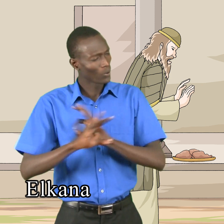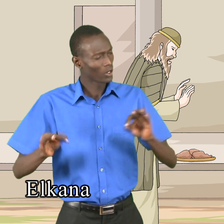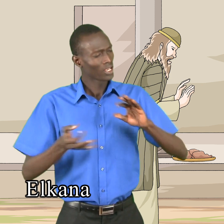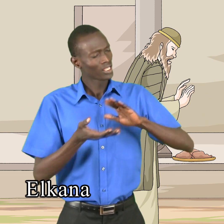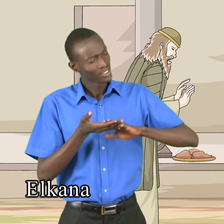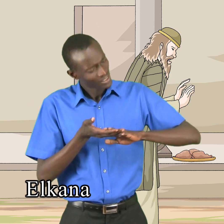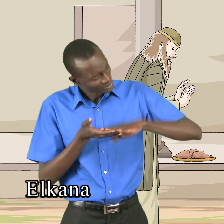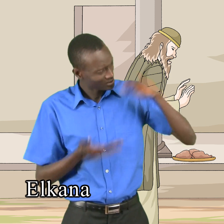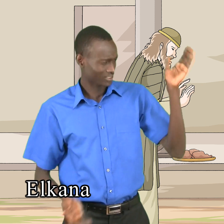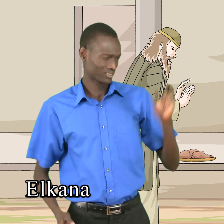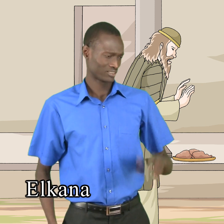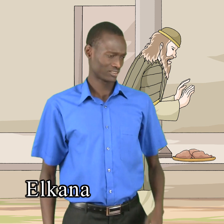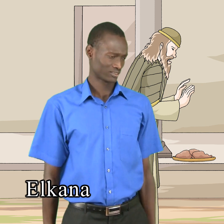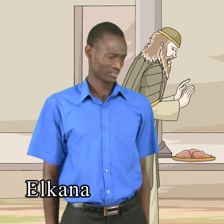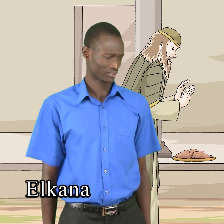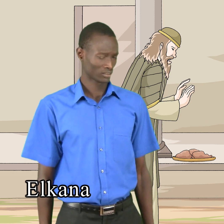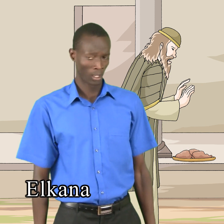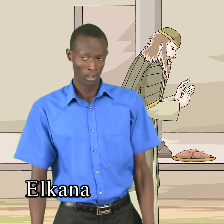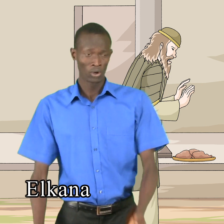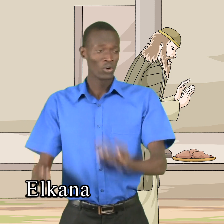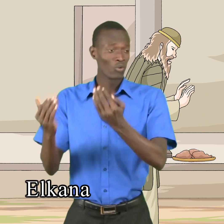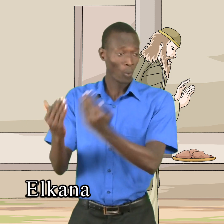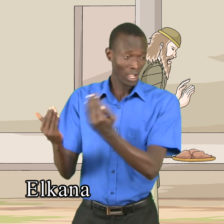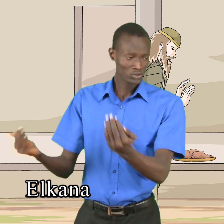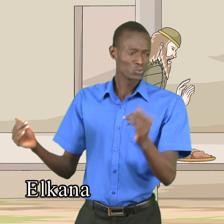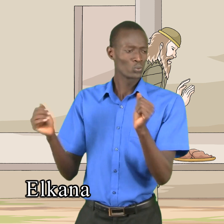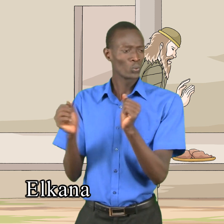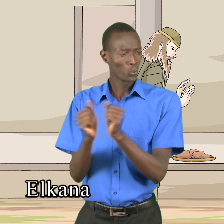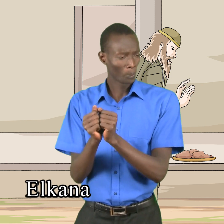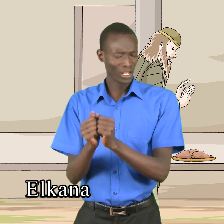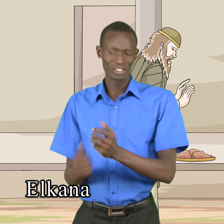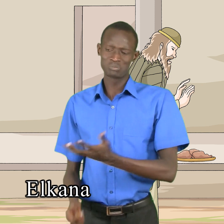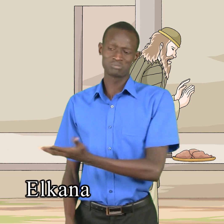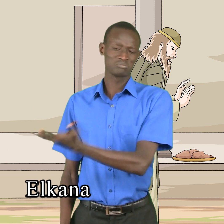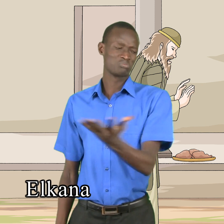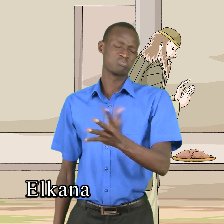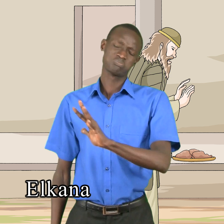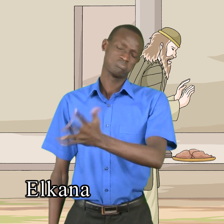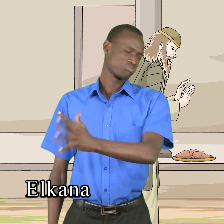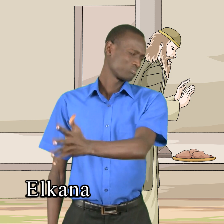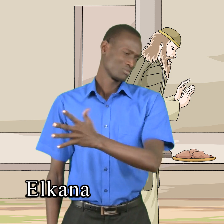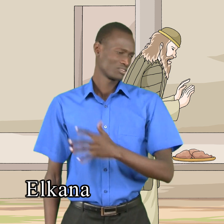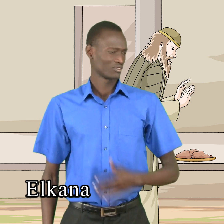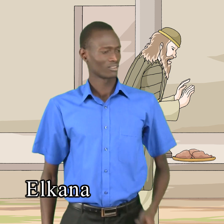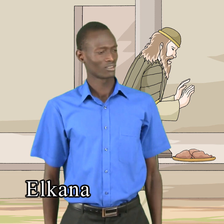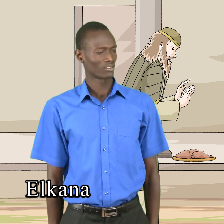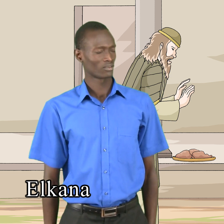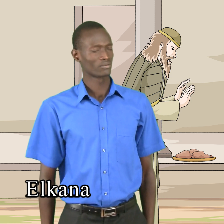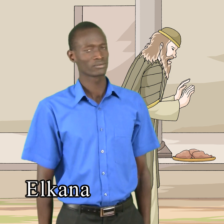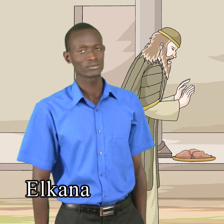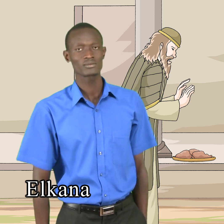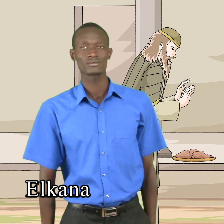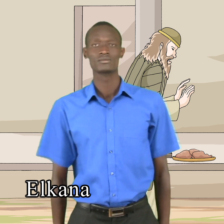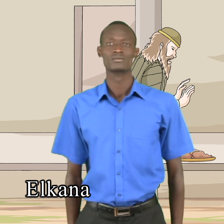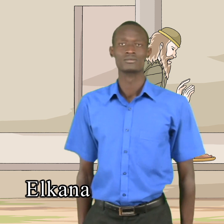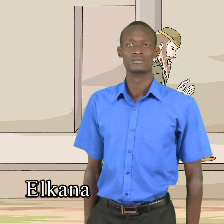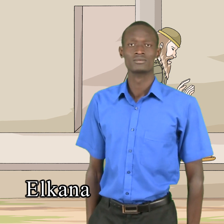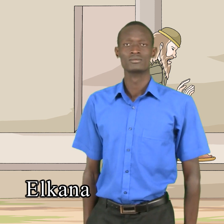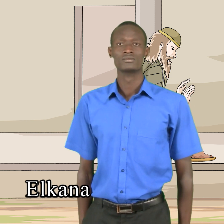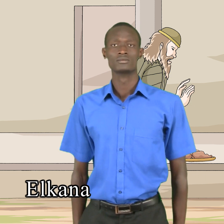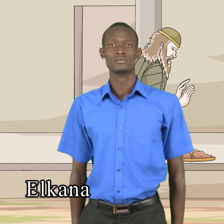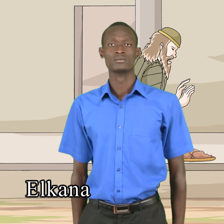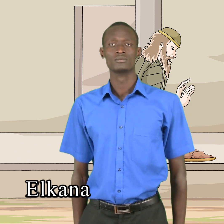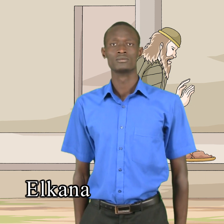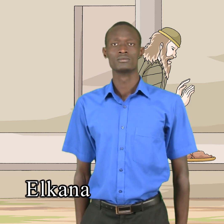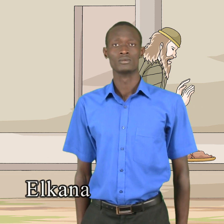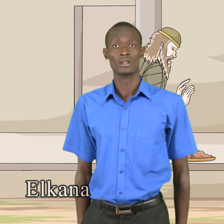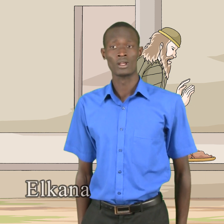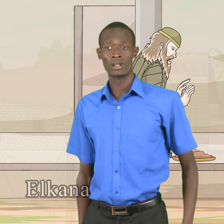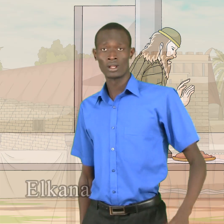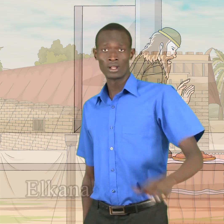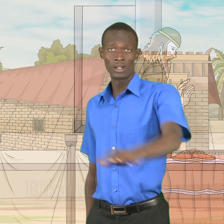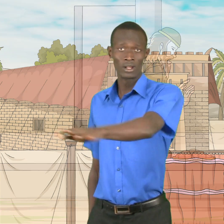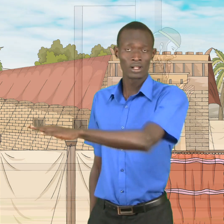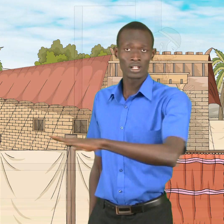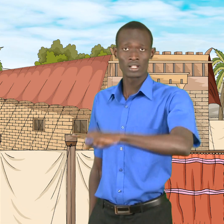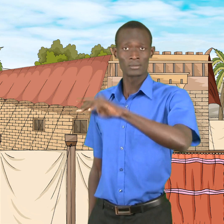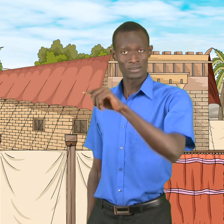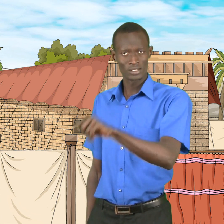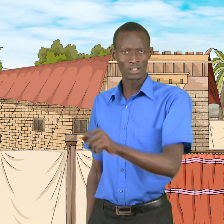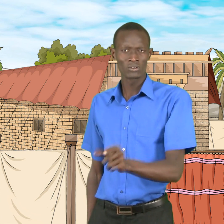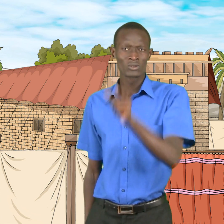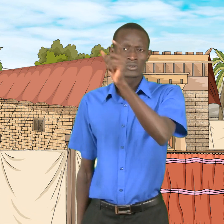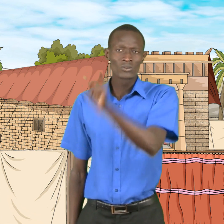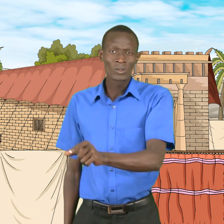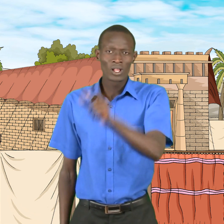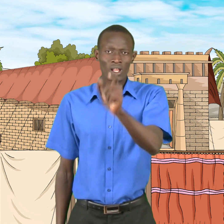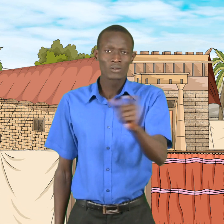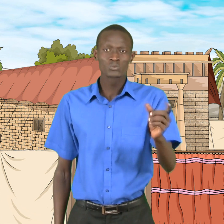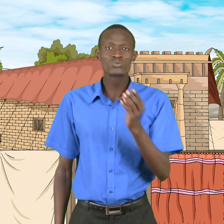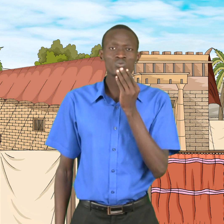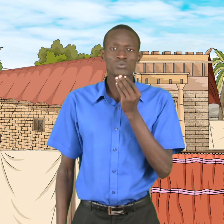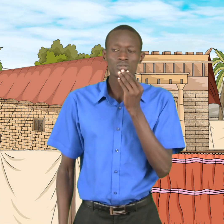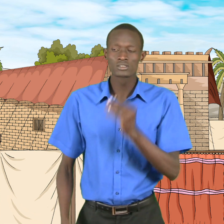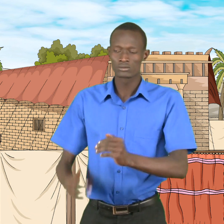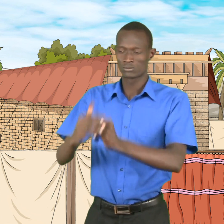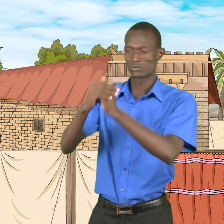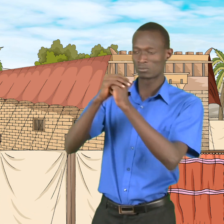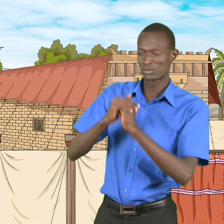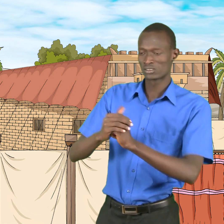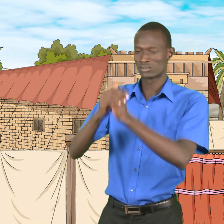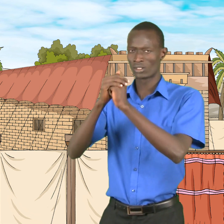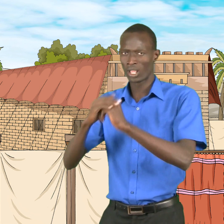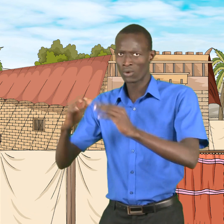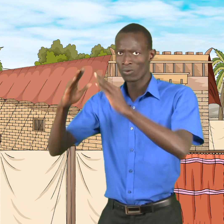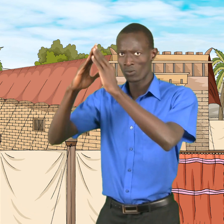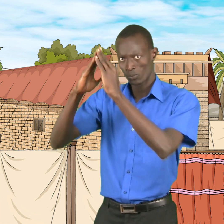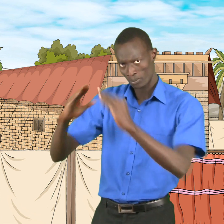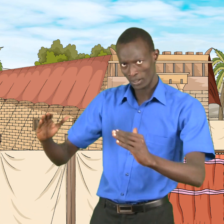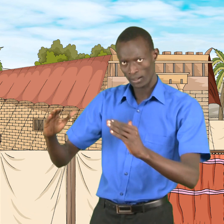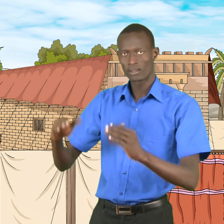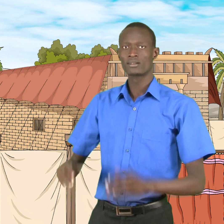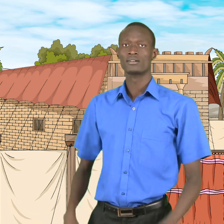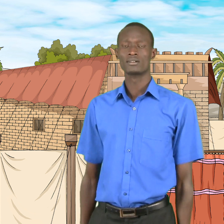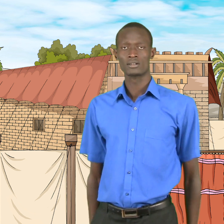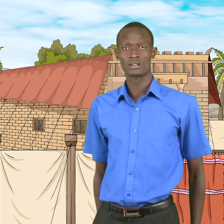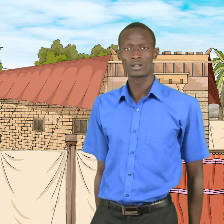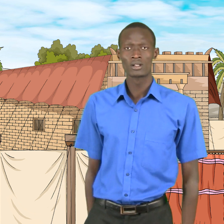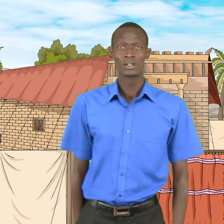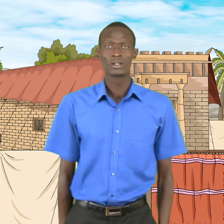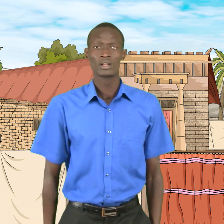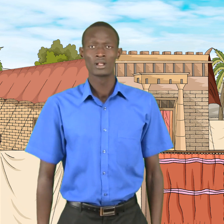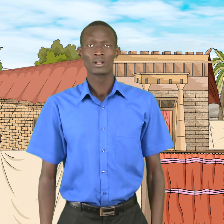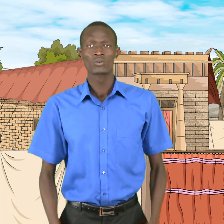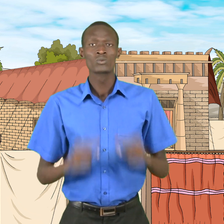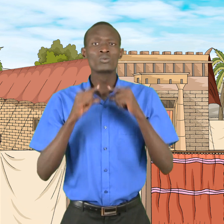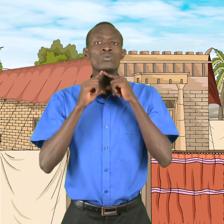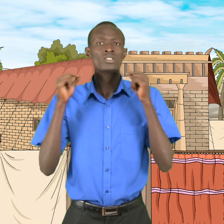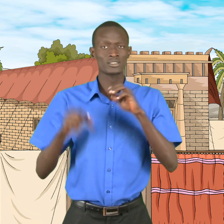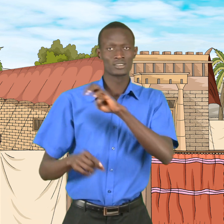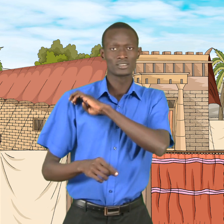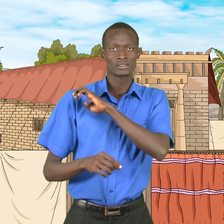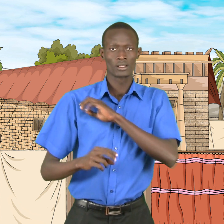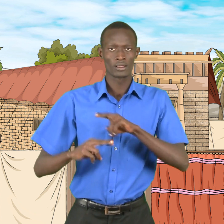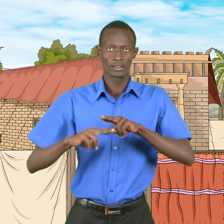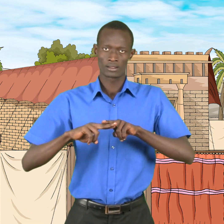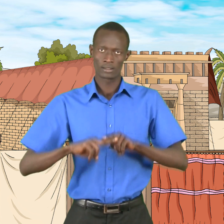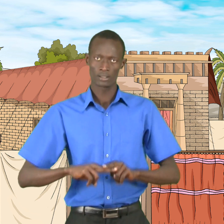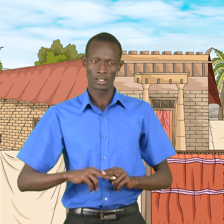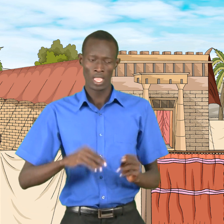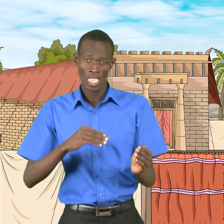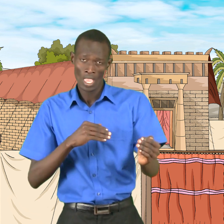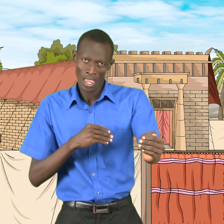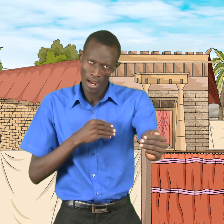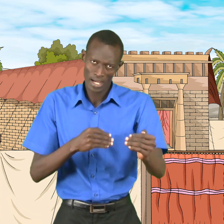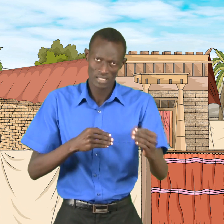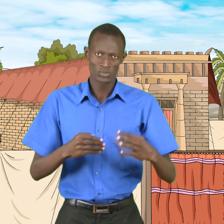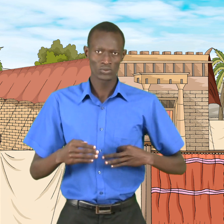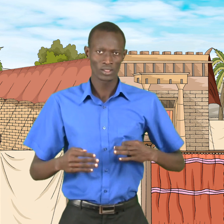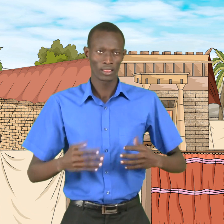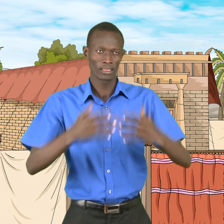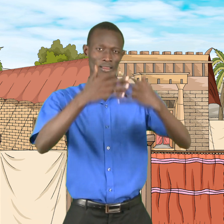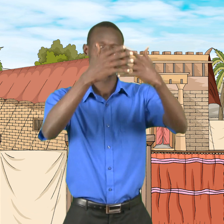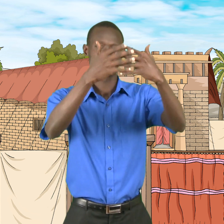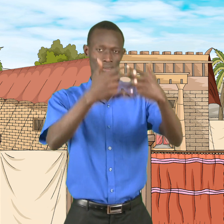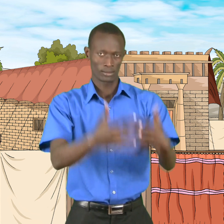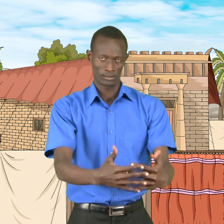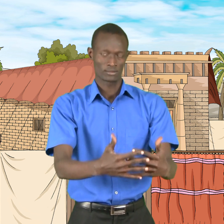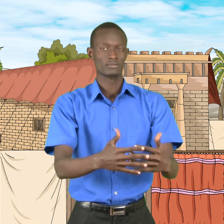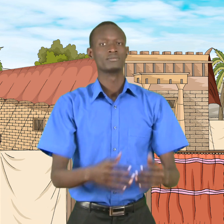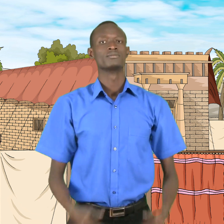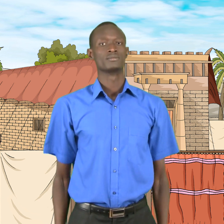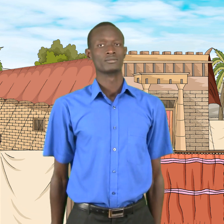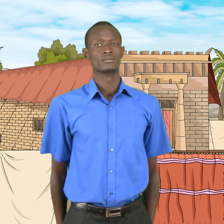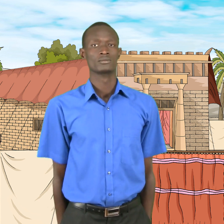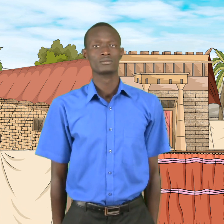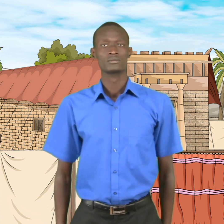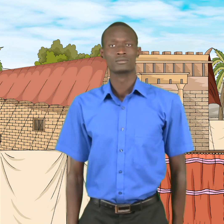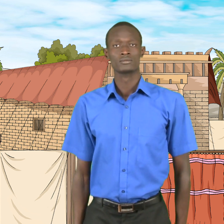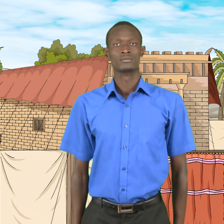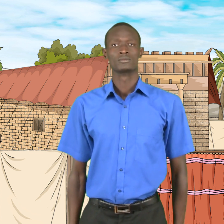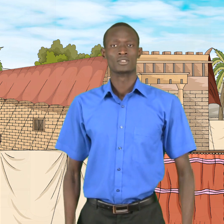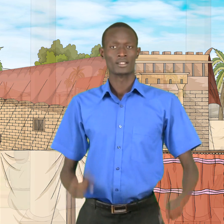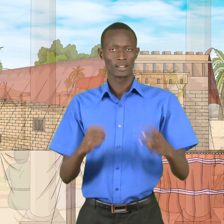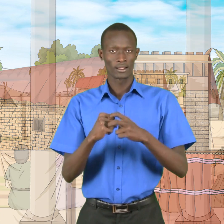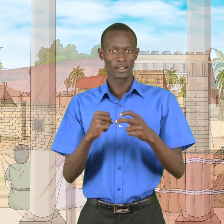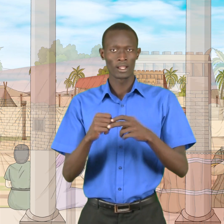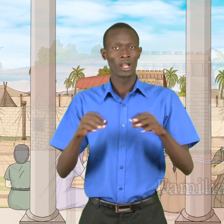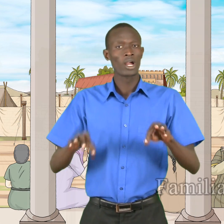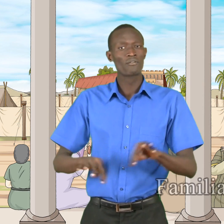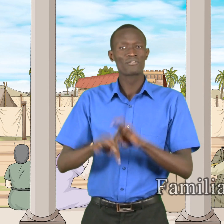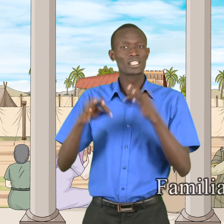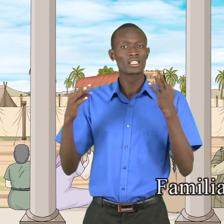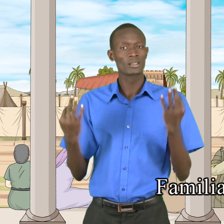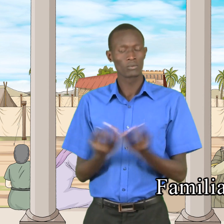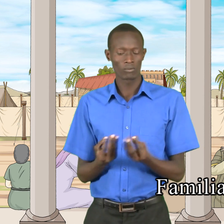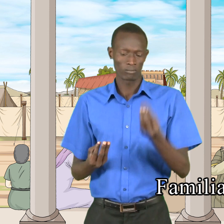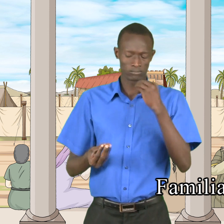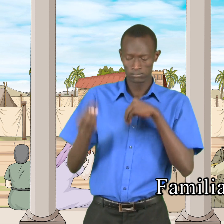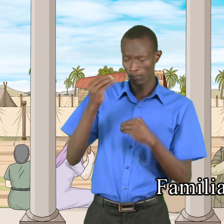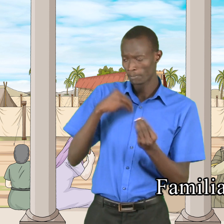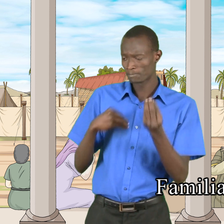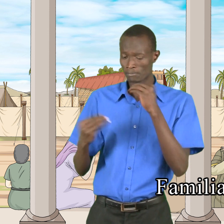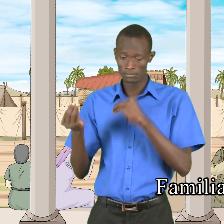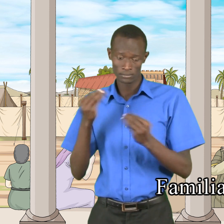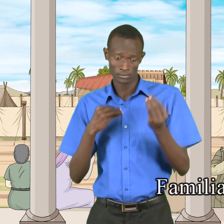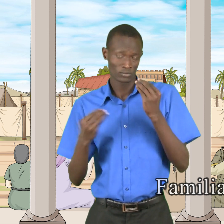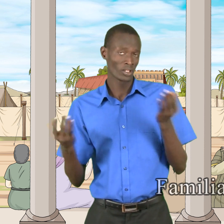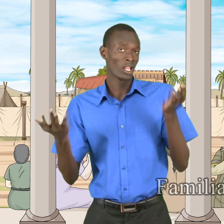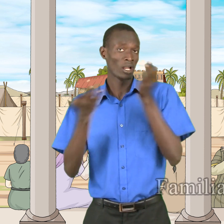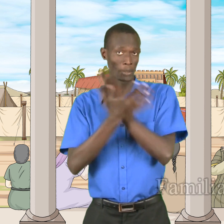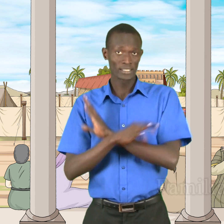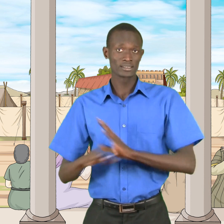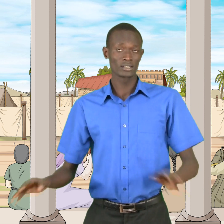Am I not better to you than ten sons?” So after they had finished eating and drinking in Shiloh, Hannah stood up.